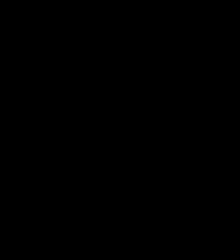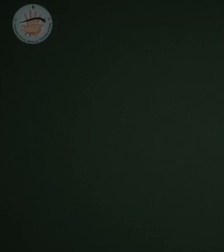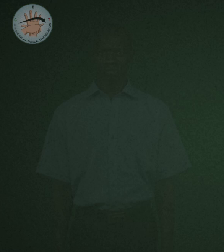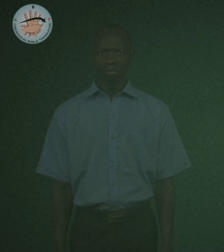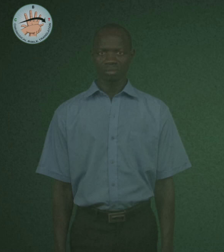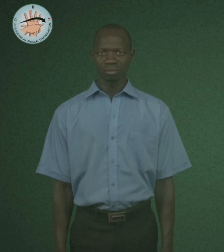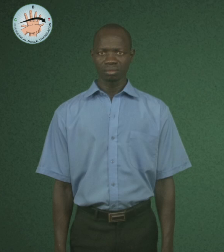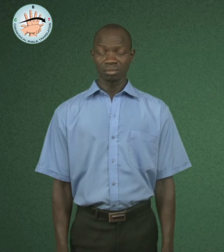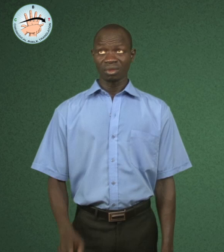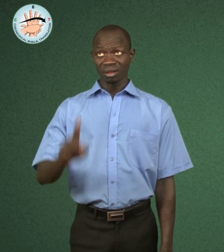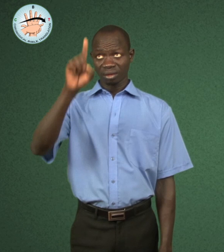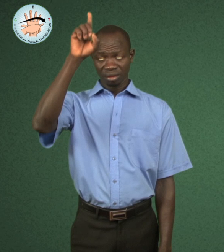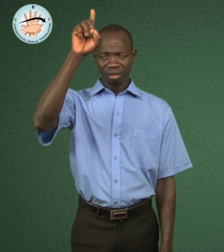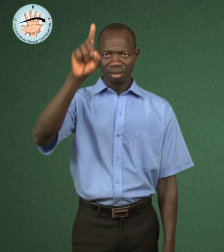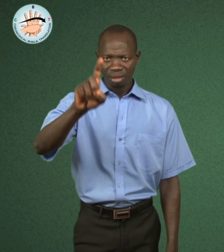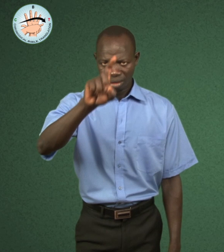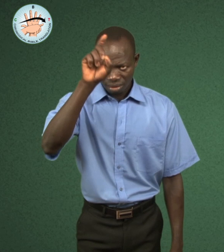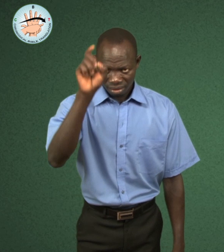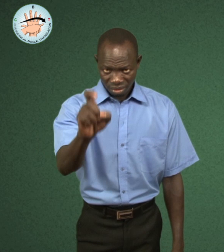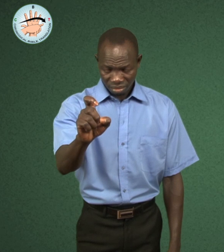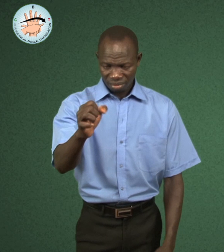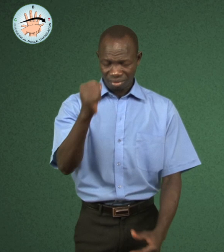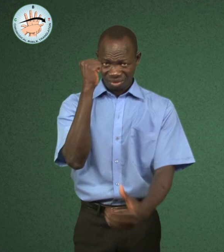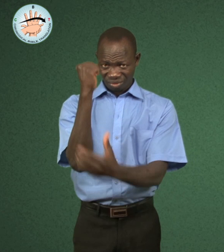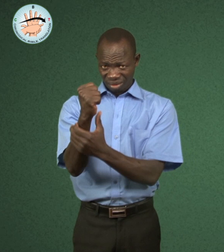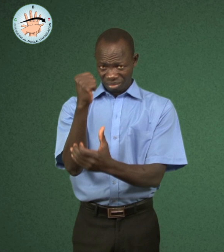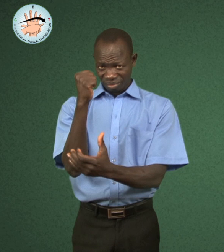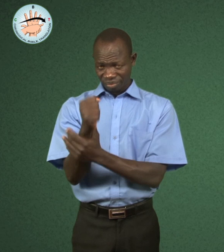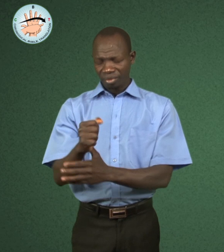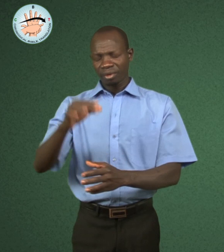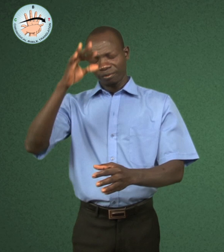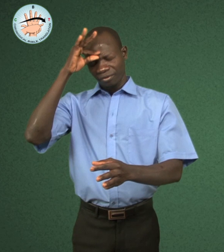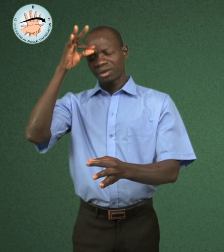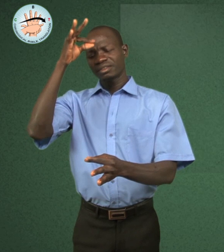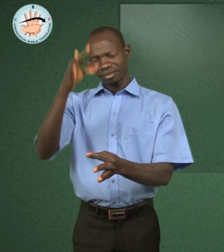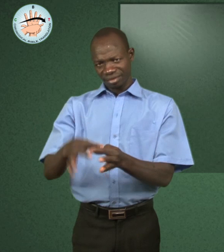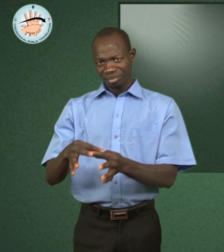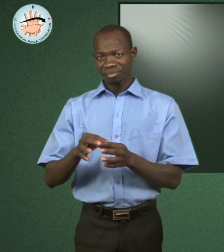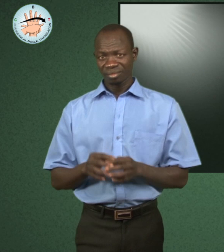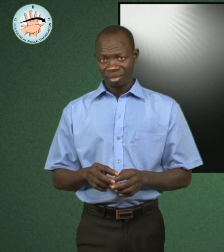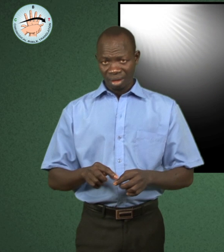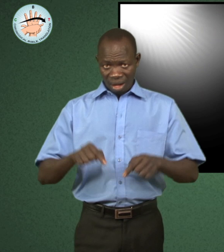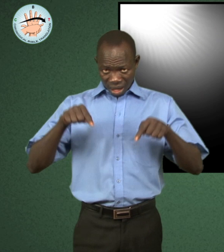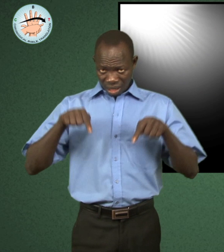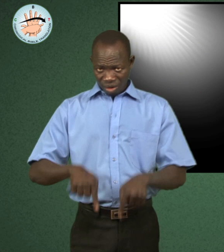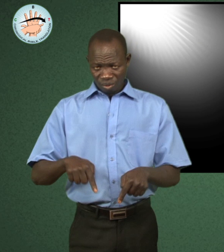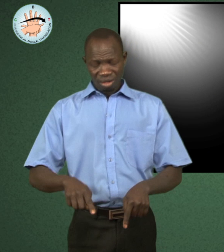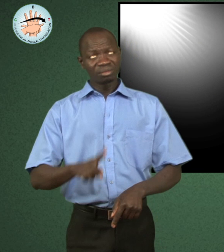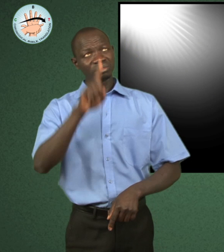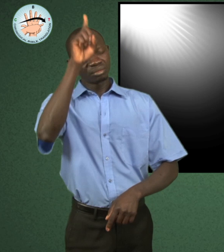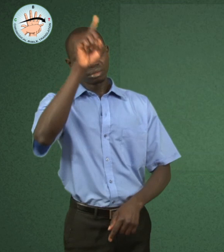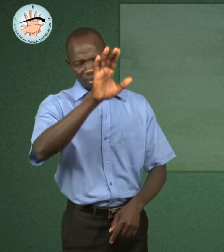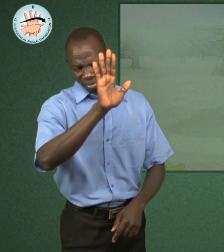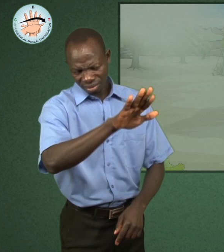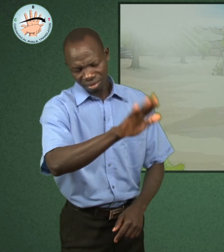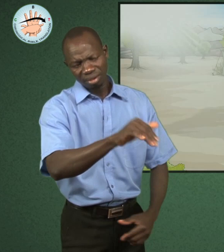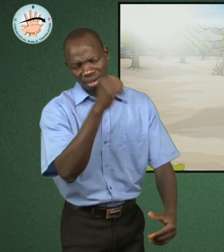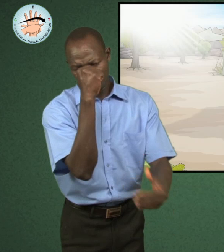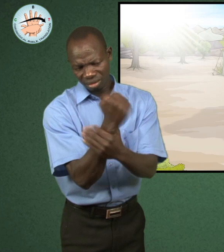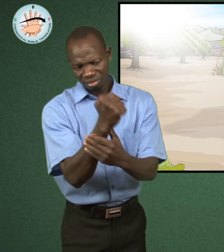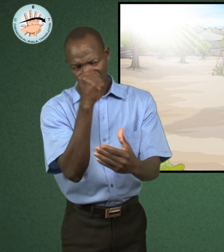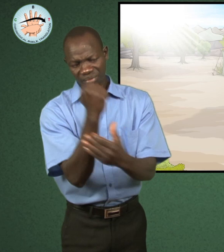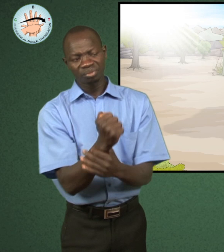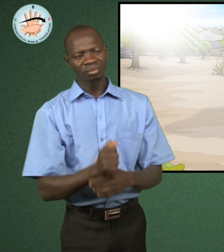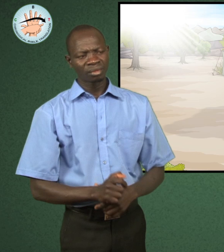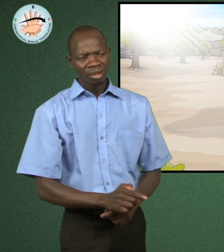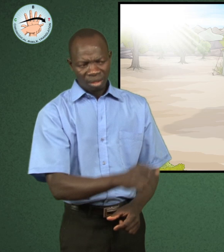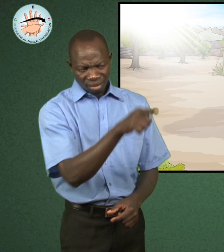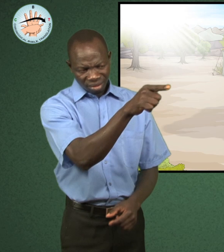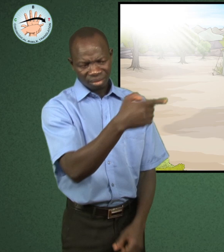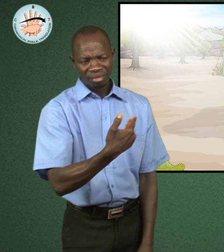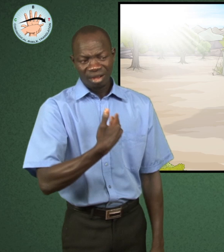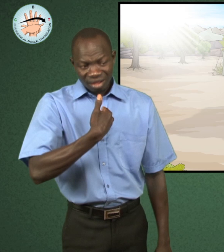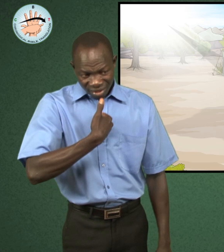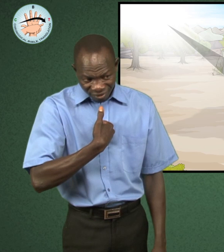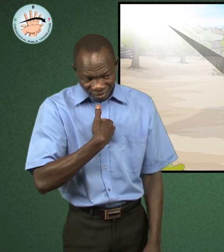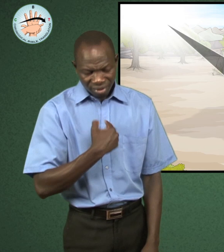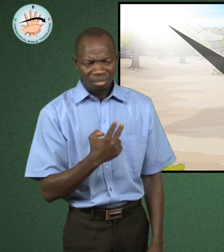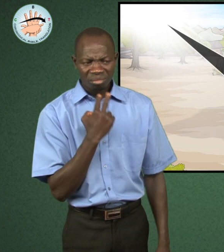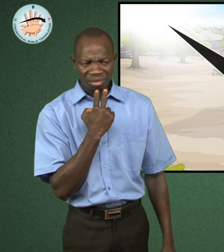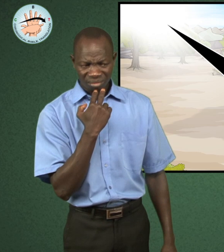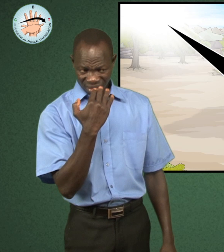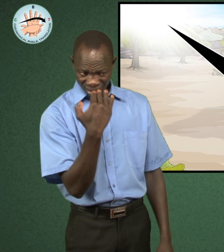Some time later God tested Abraham and said to him, “Abraham!” “Here I am,” he answered.